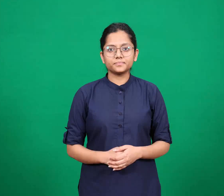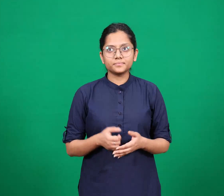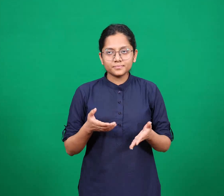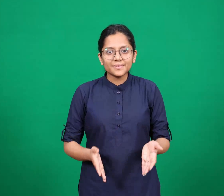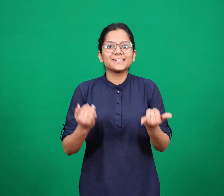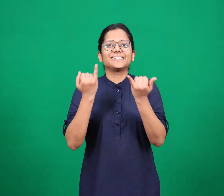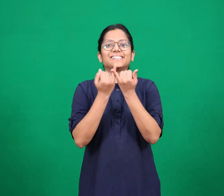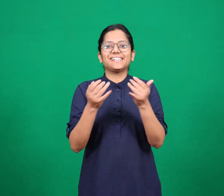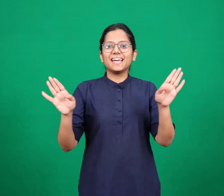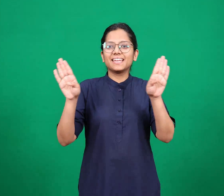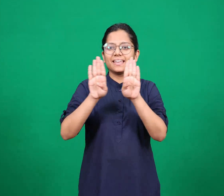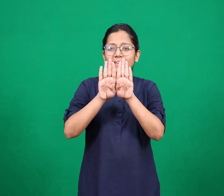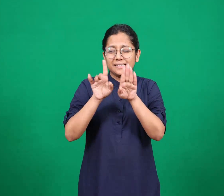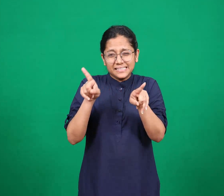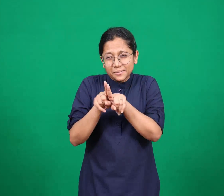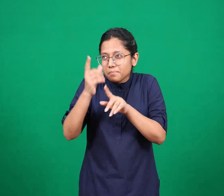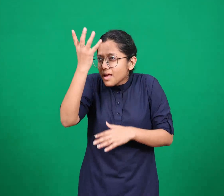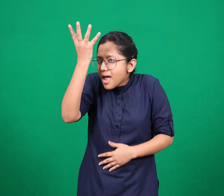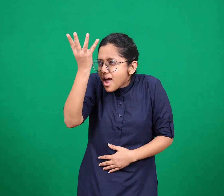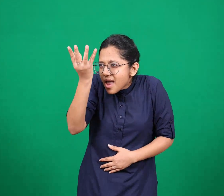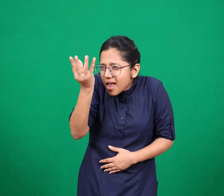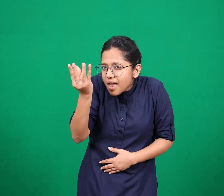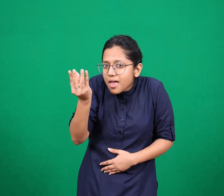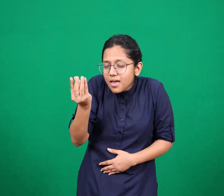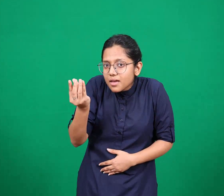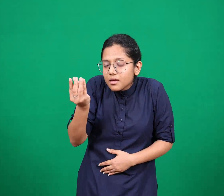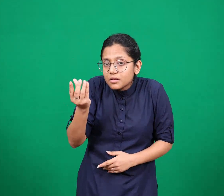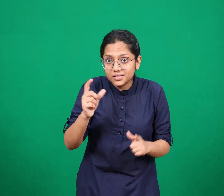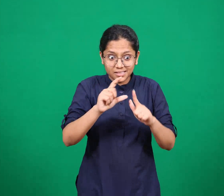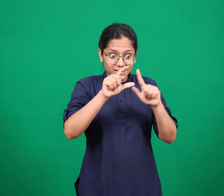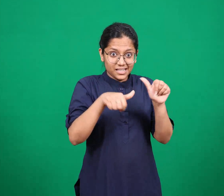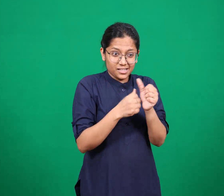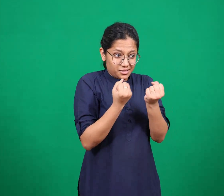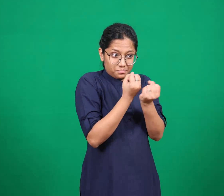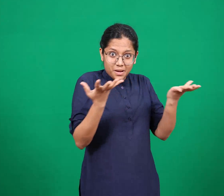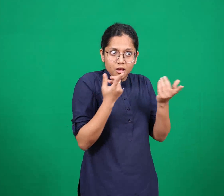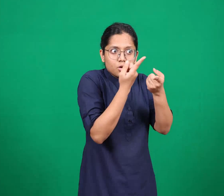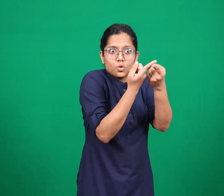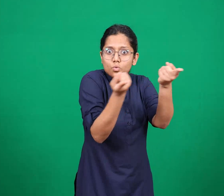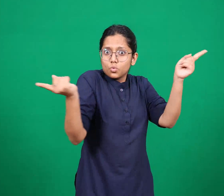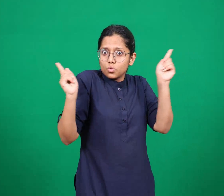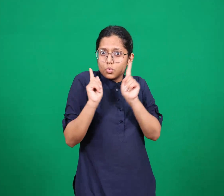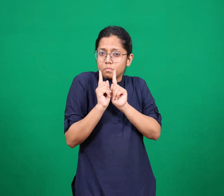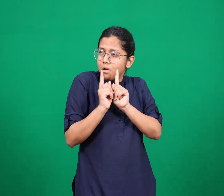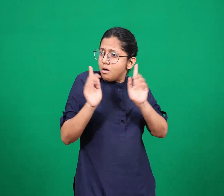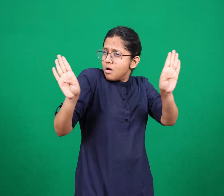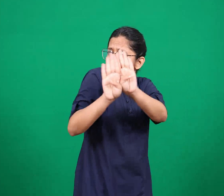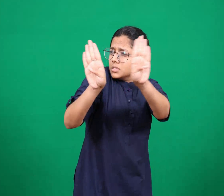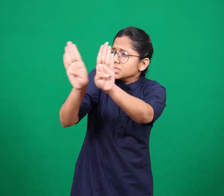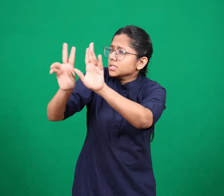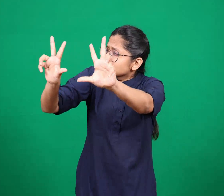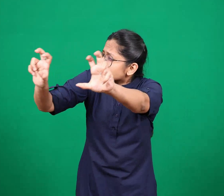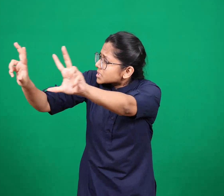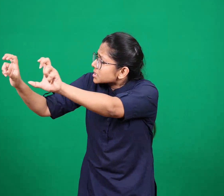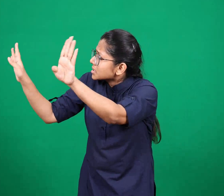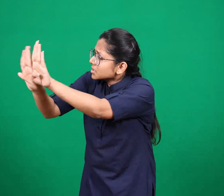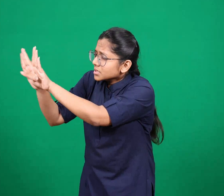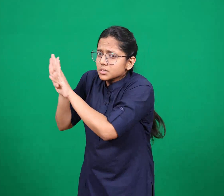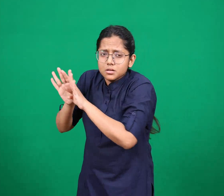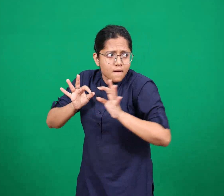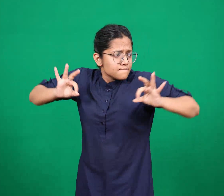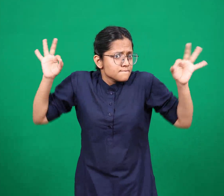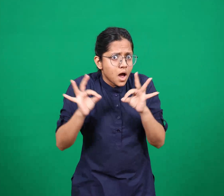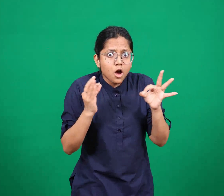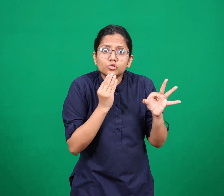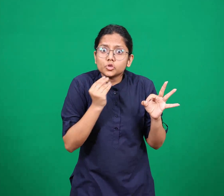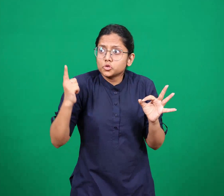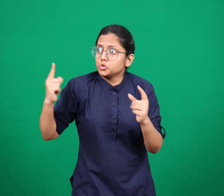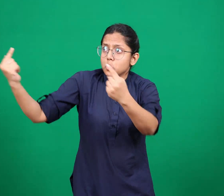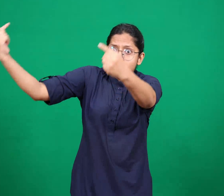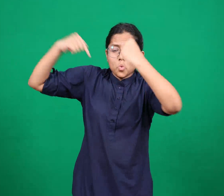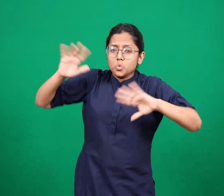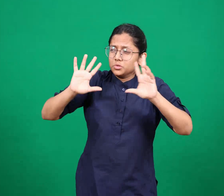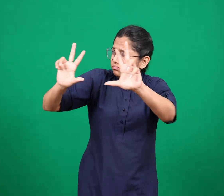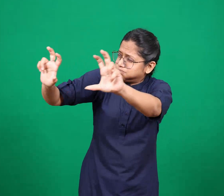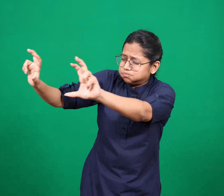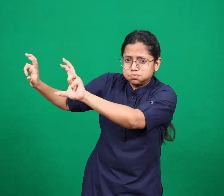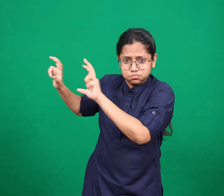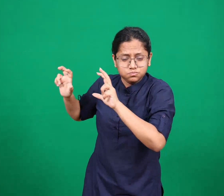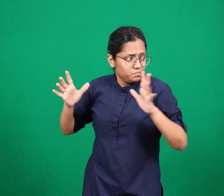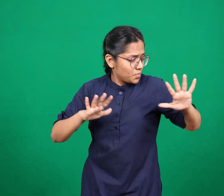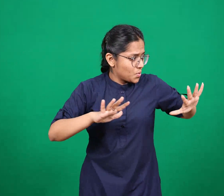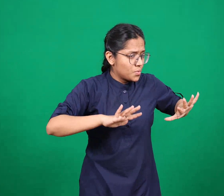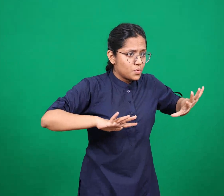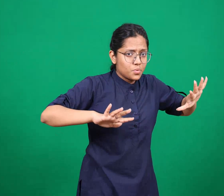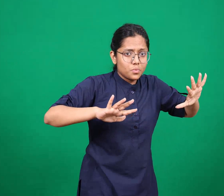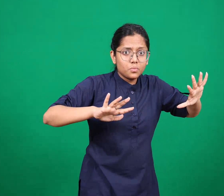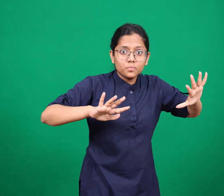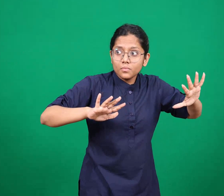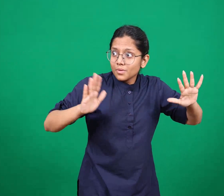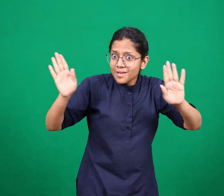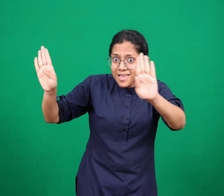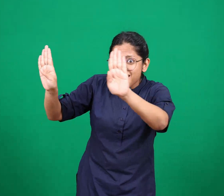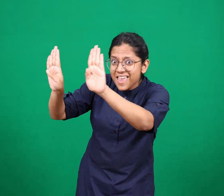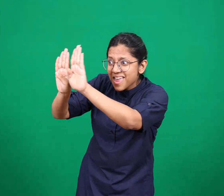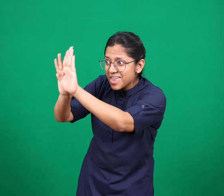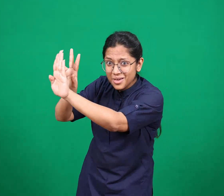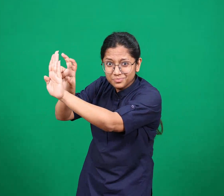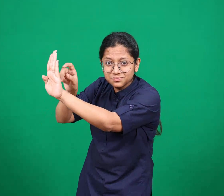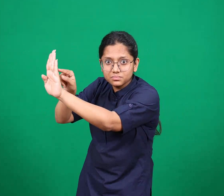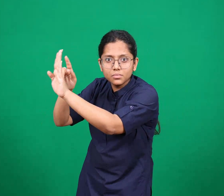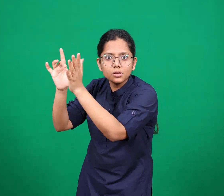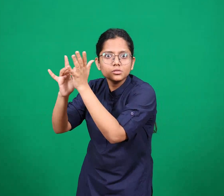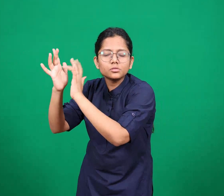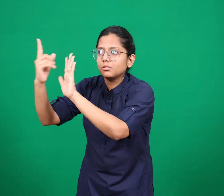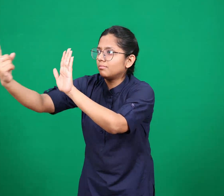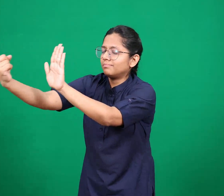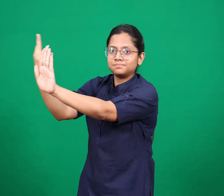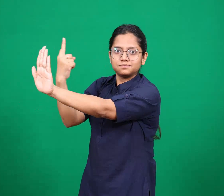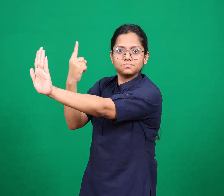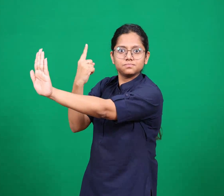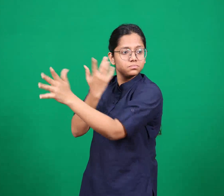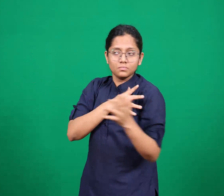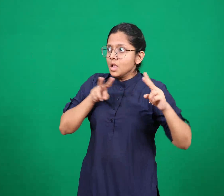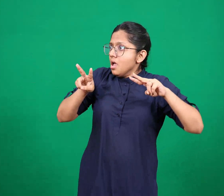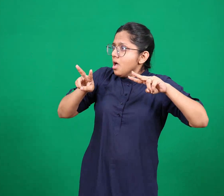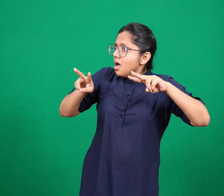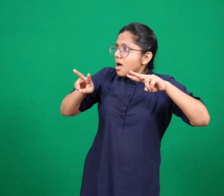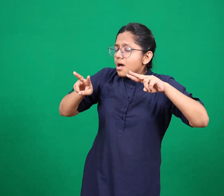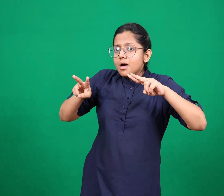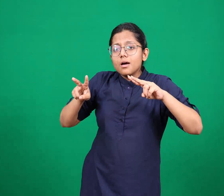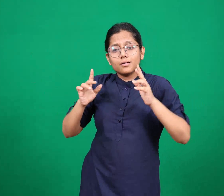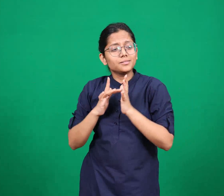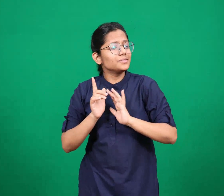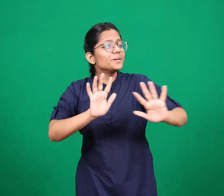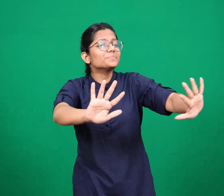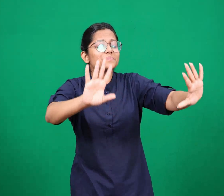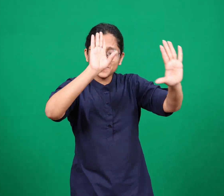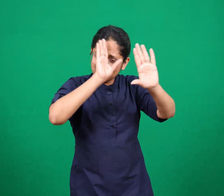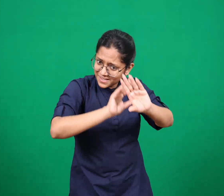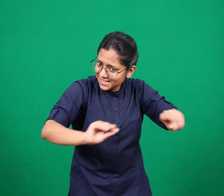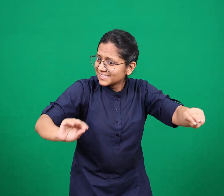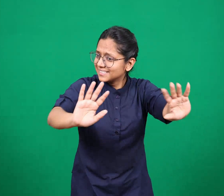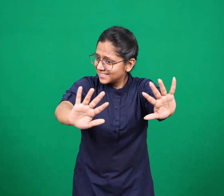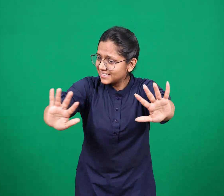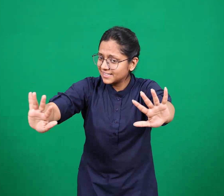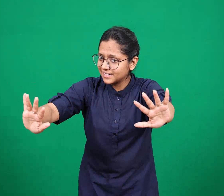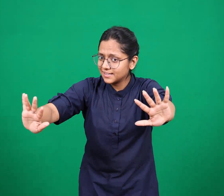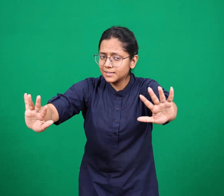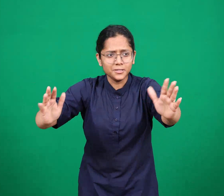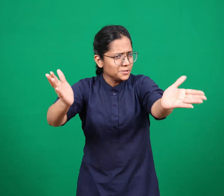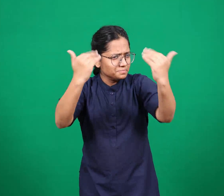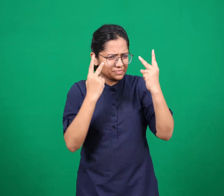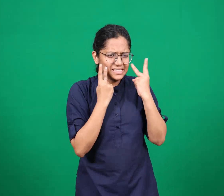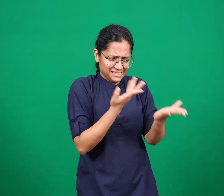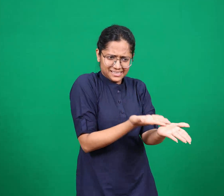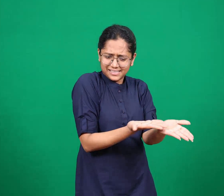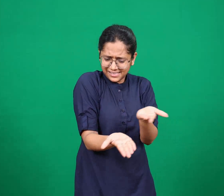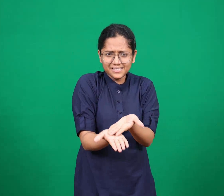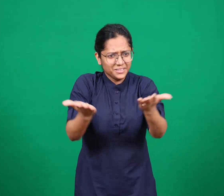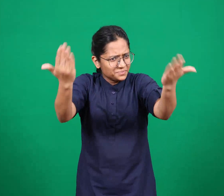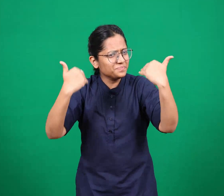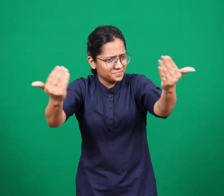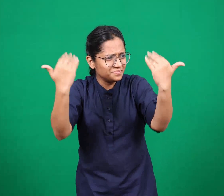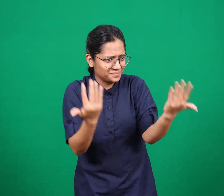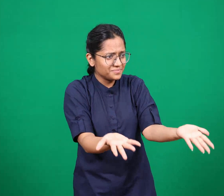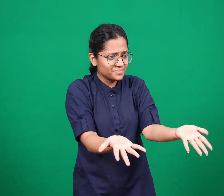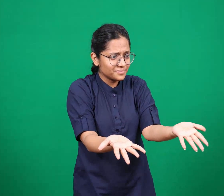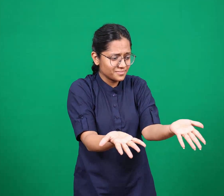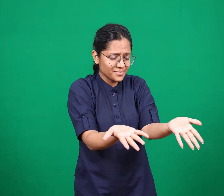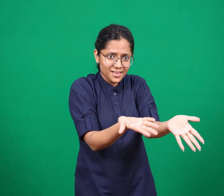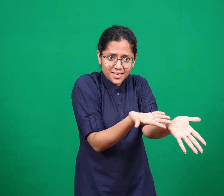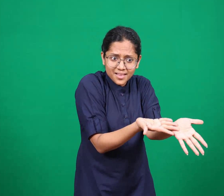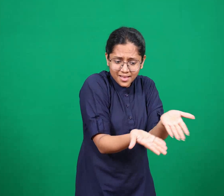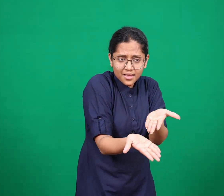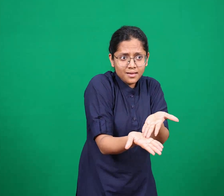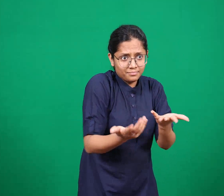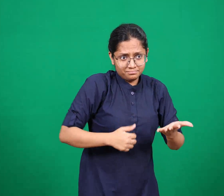It was the first day of the week, and that very evening, while the disciples were together with the doors locked for fear of the Jews, Jesus came and stood among them.